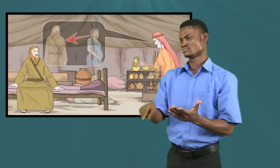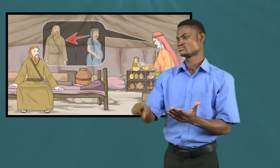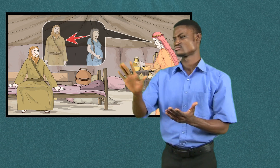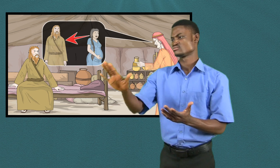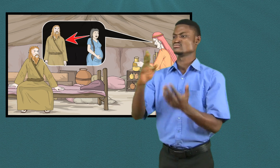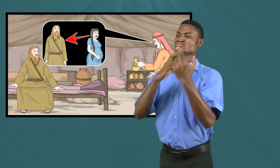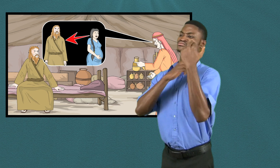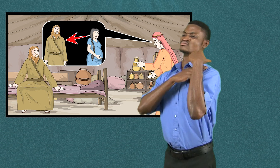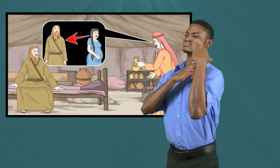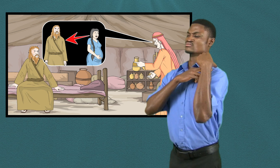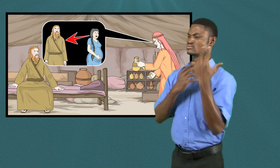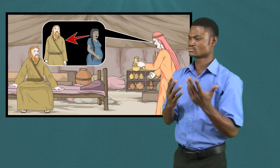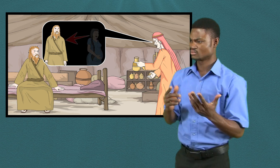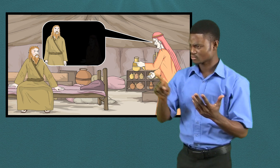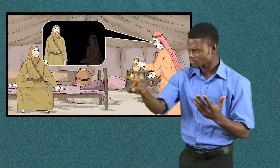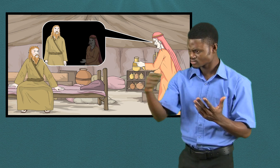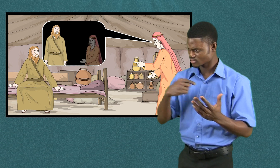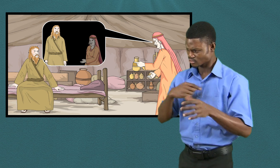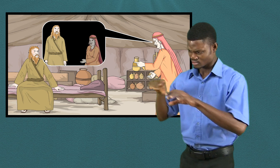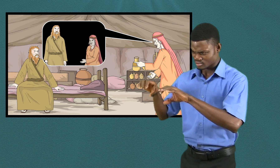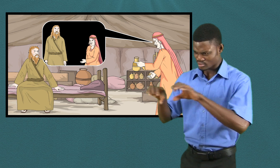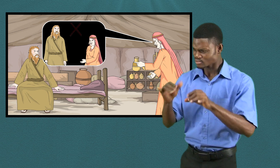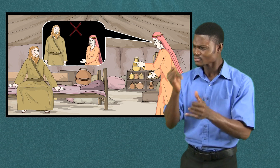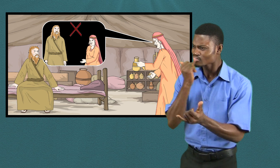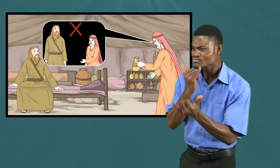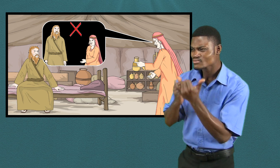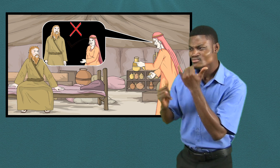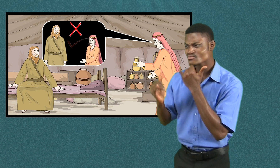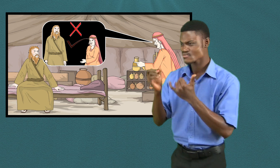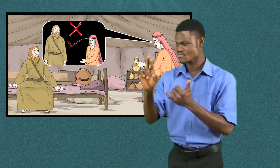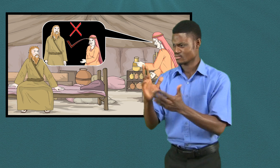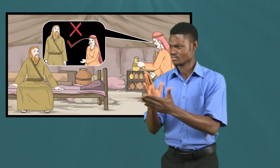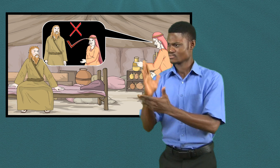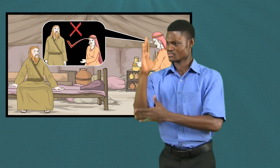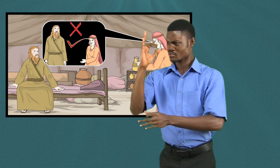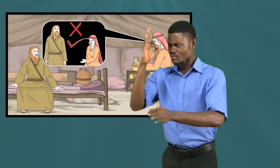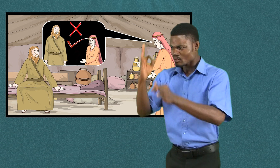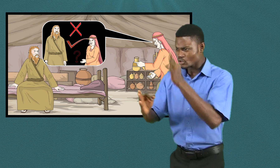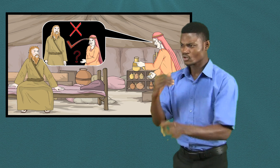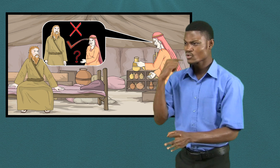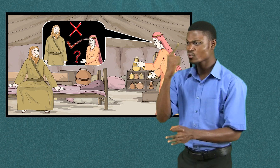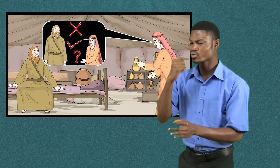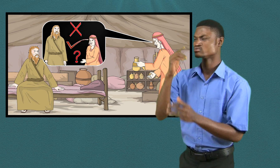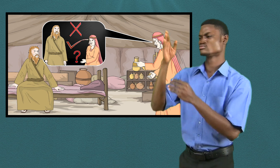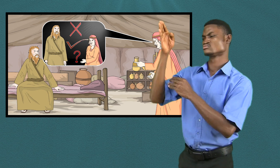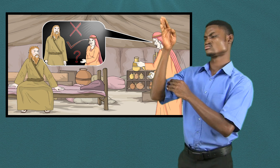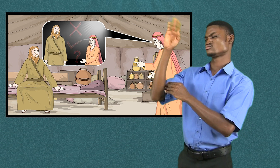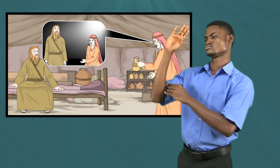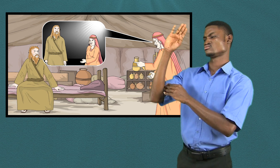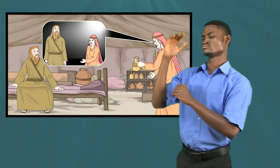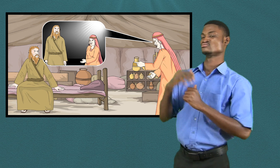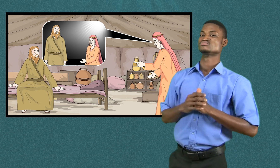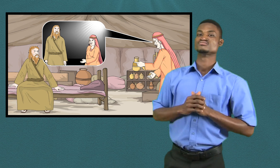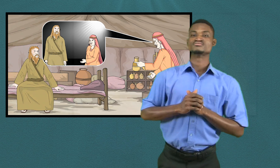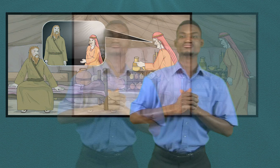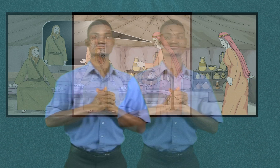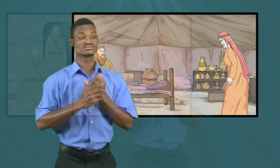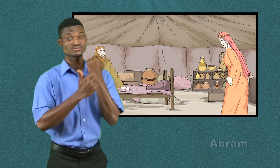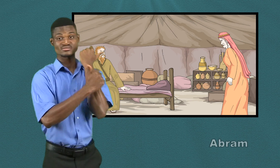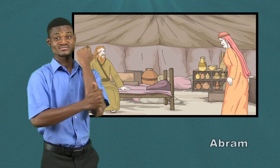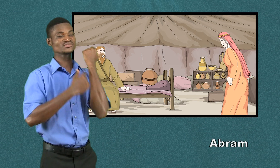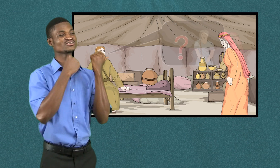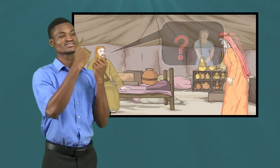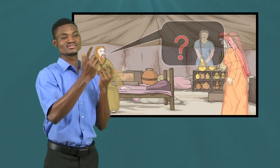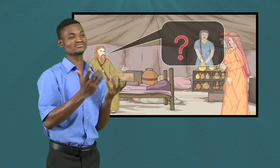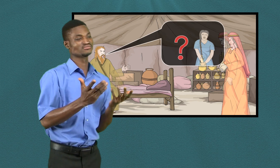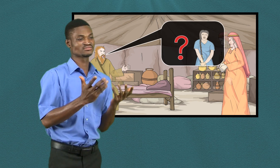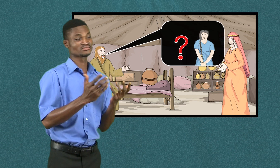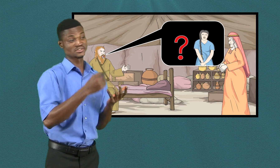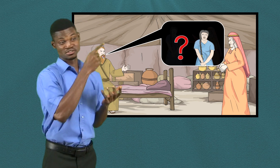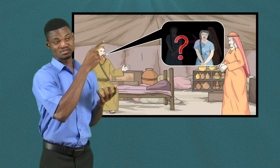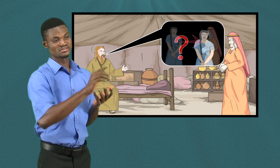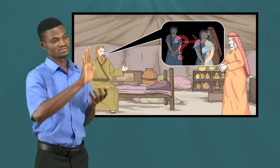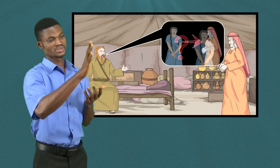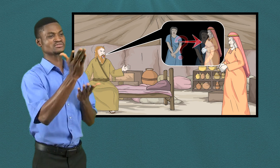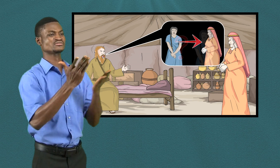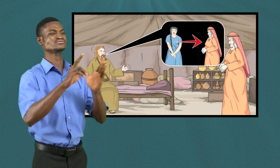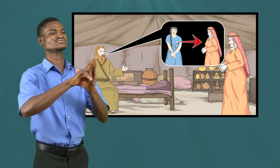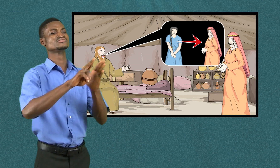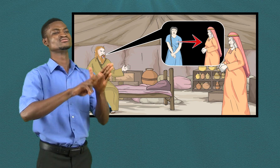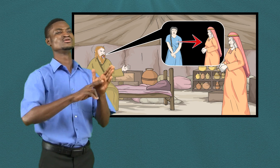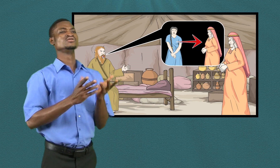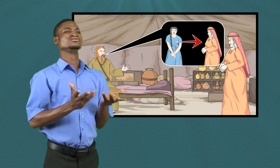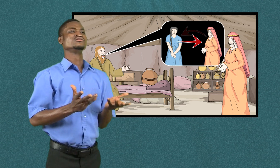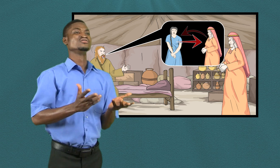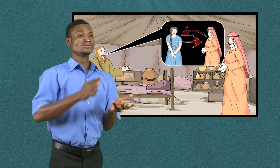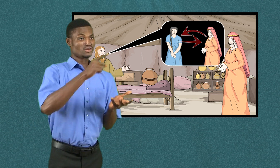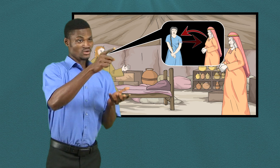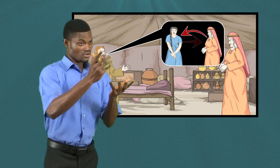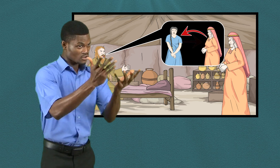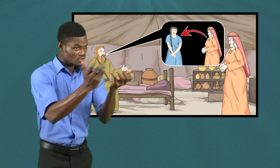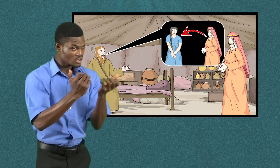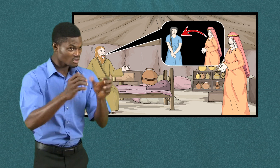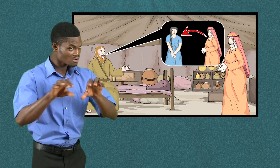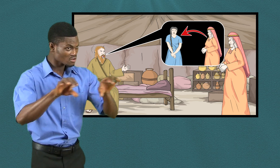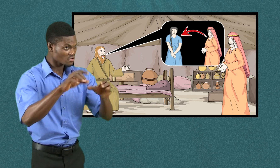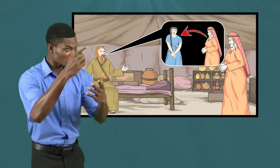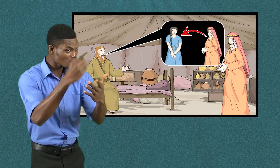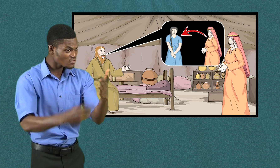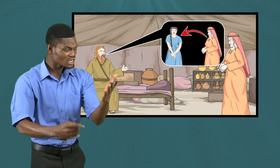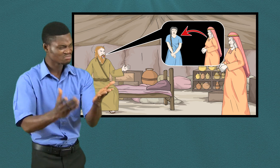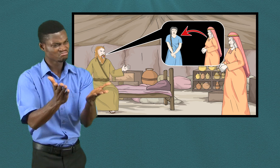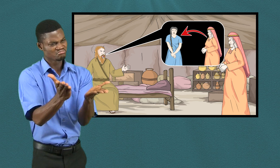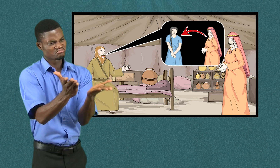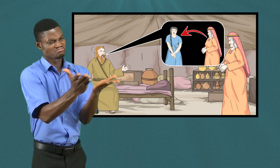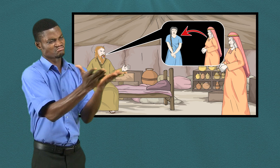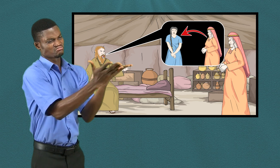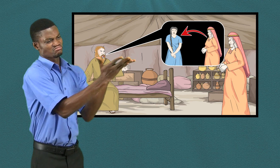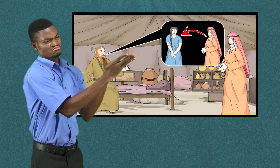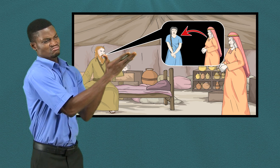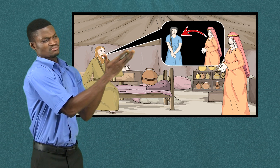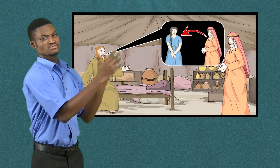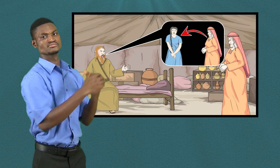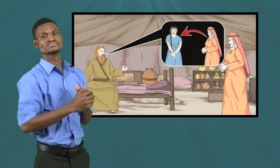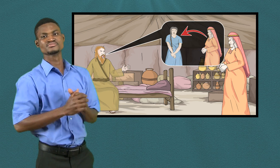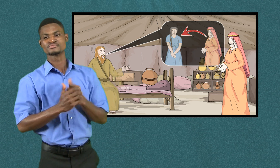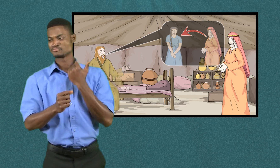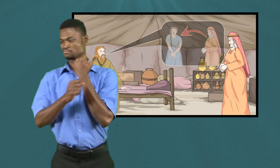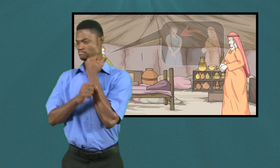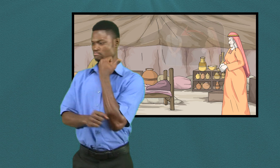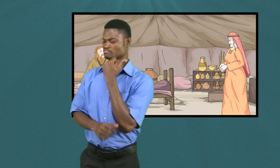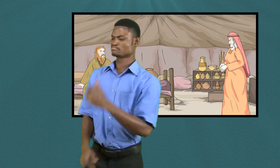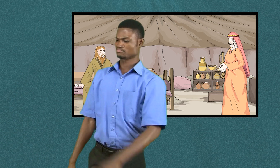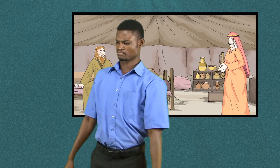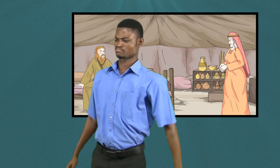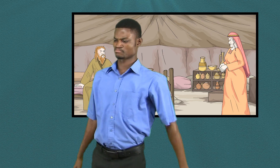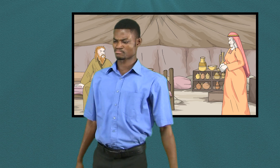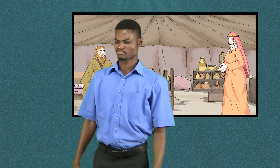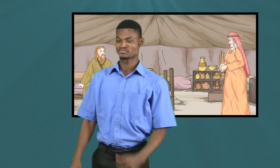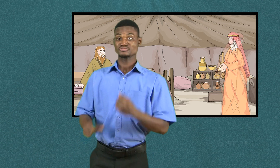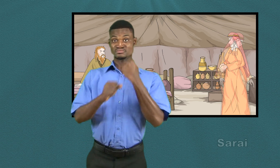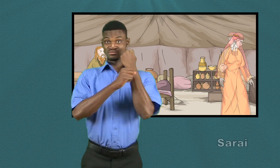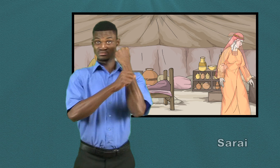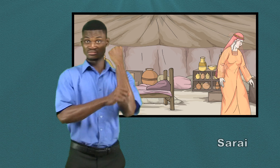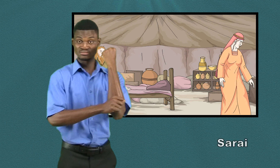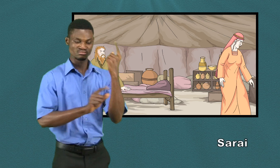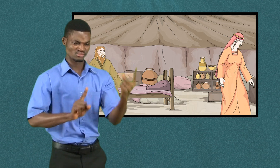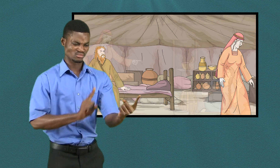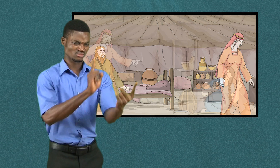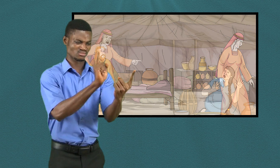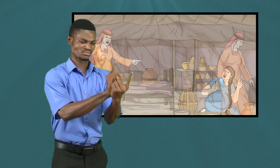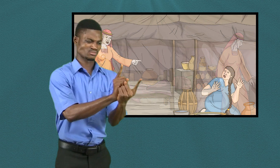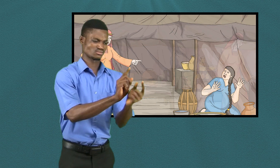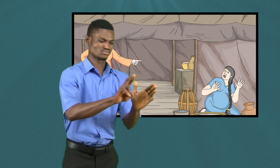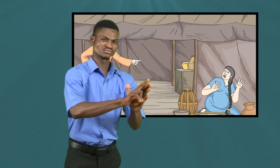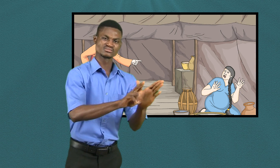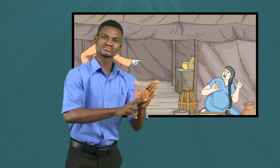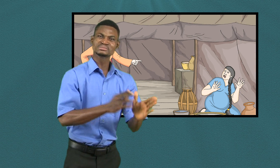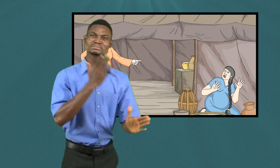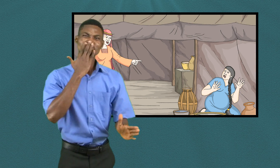May the LORD judge between you and me.” “Here,” said Abram, “your servant is in your hands. Do whatever you want with her.”